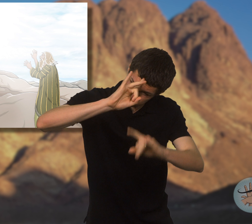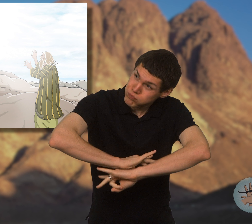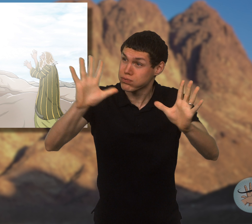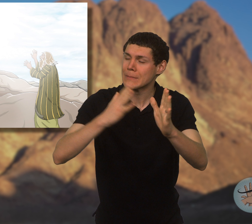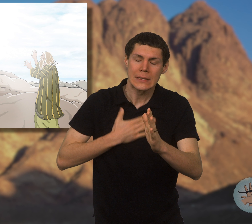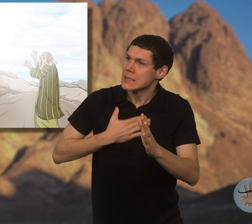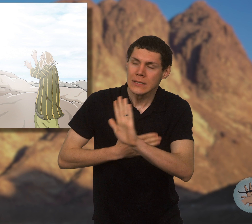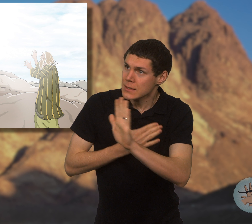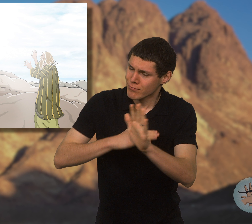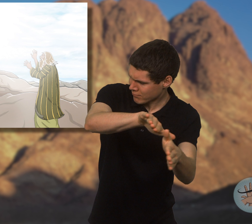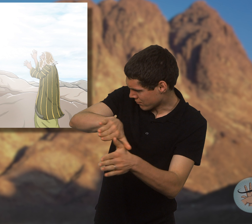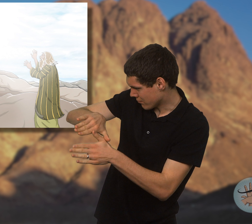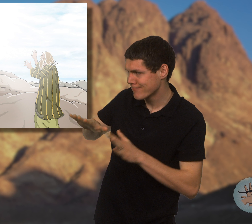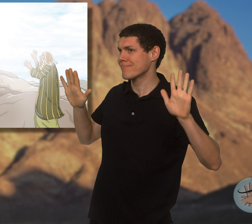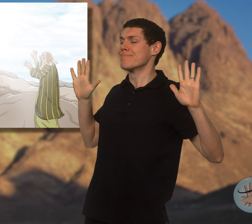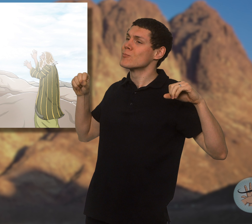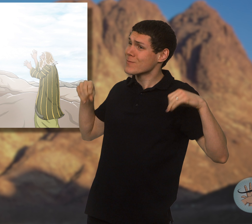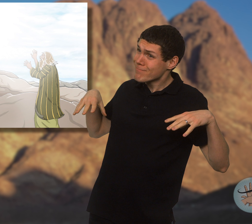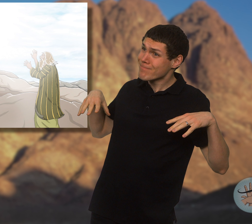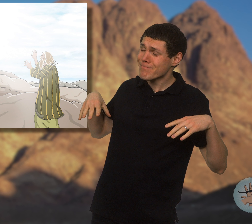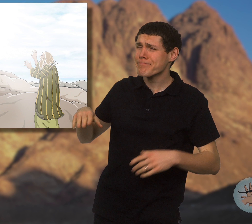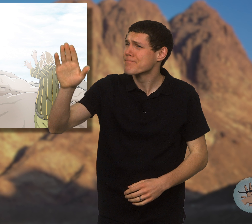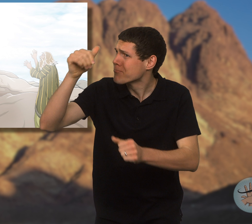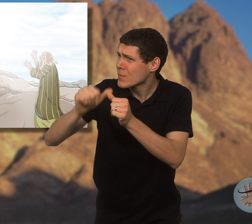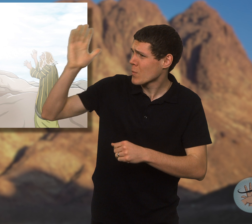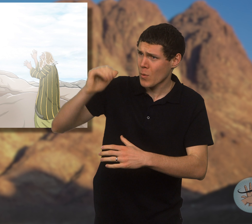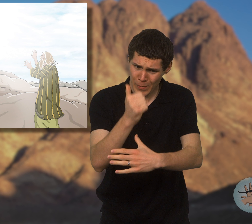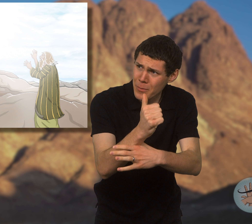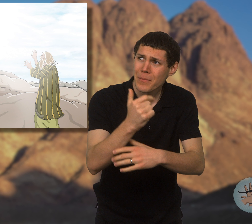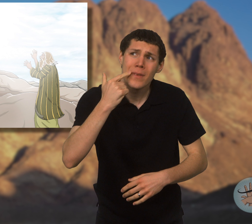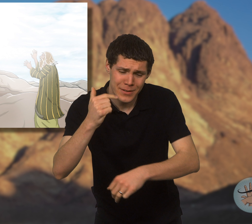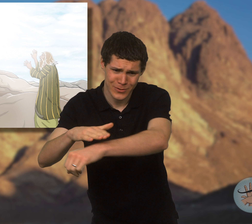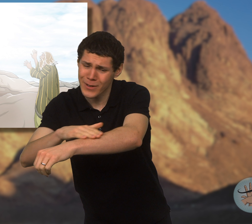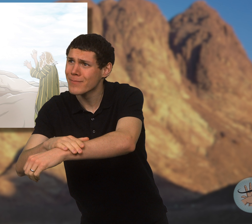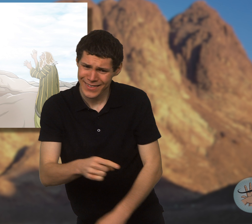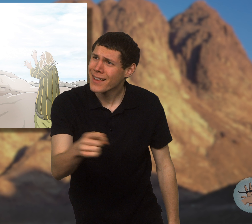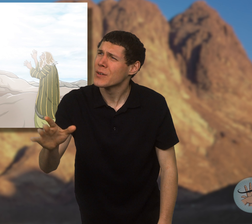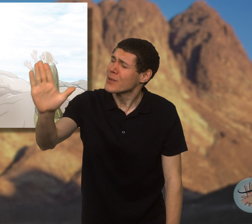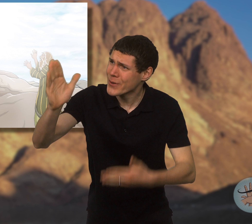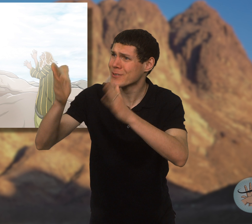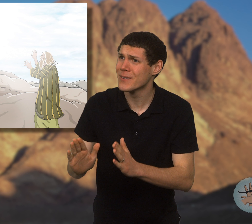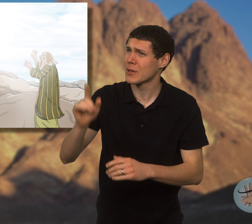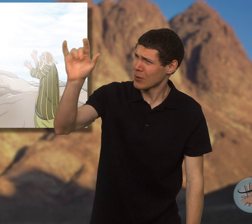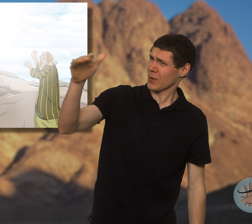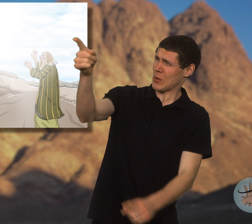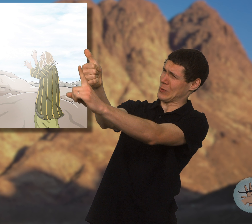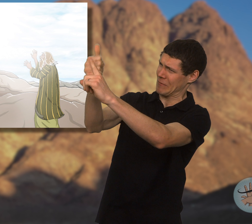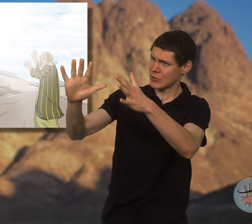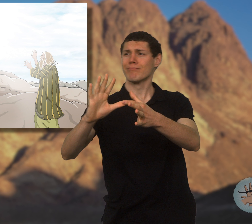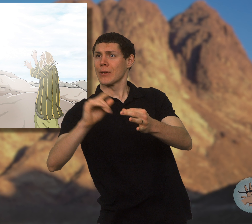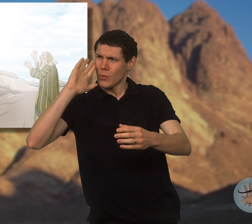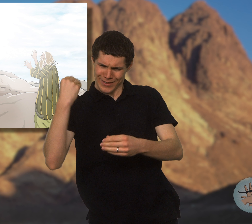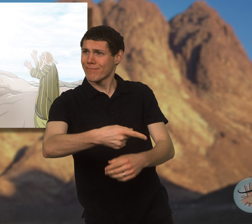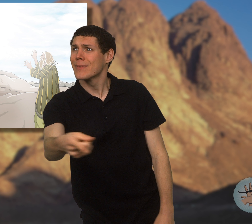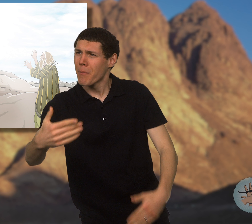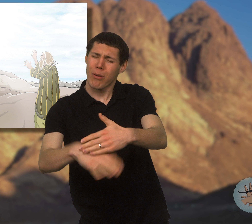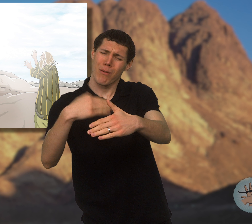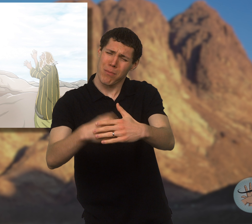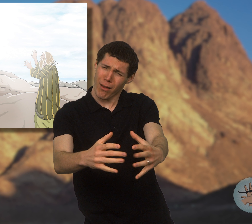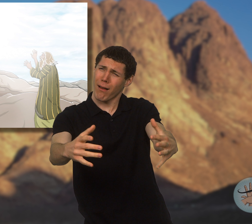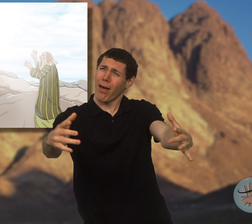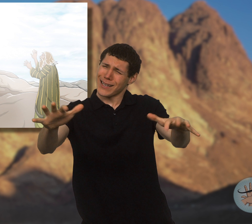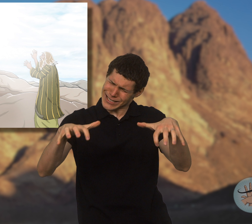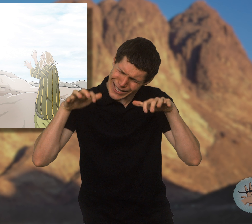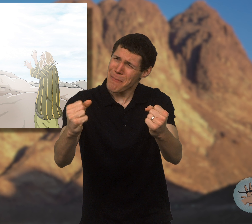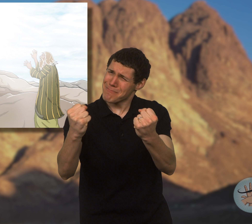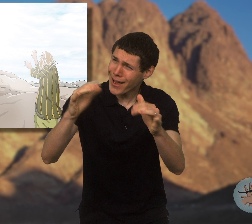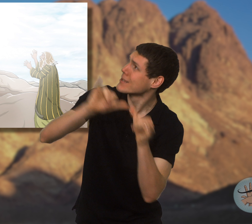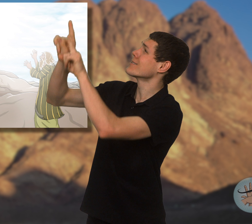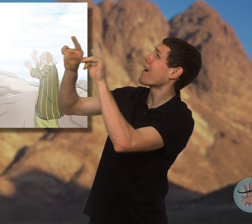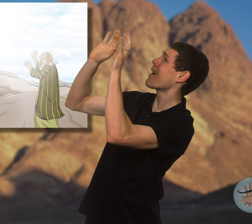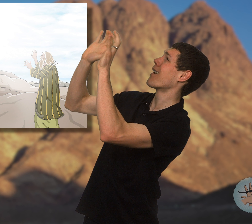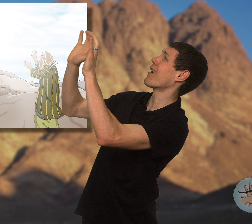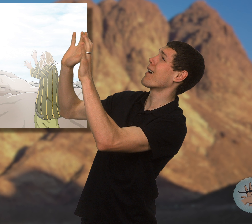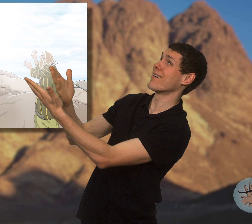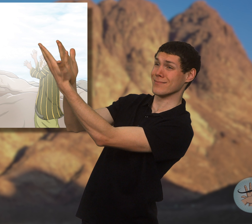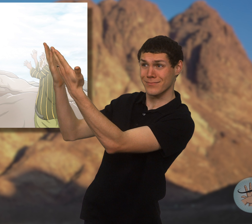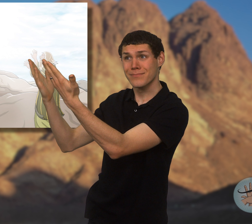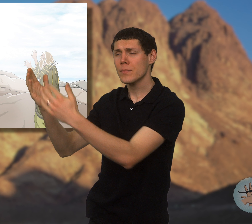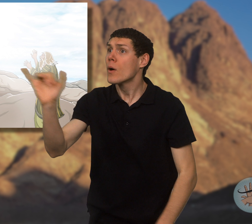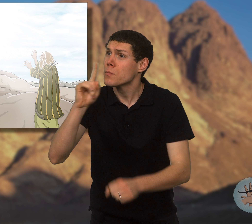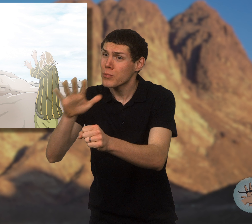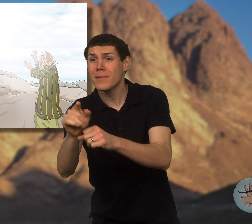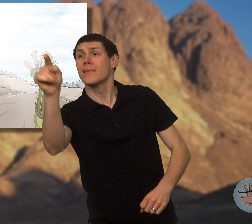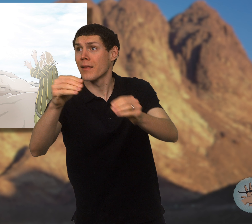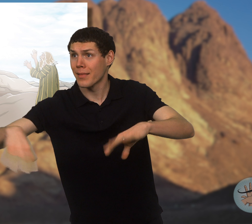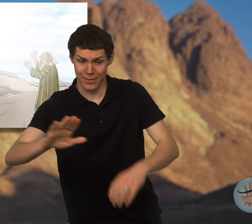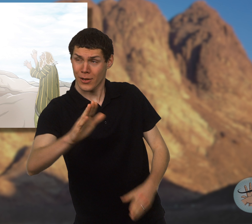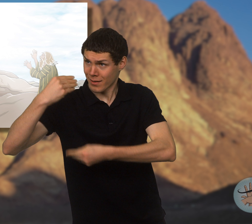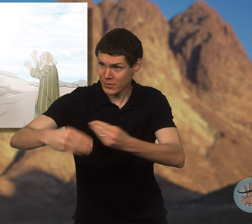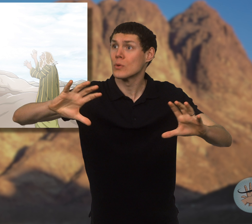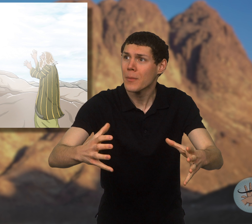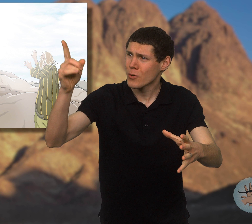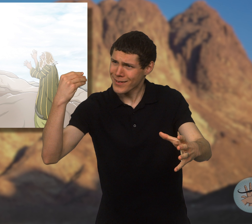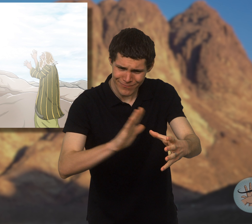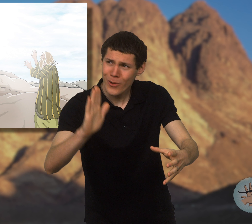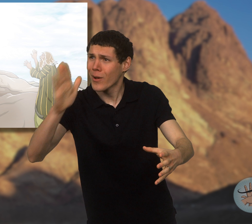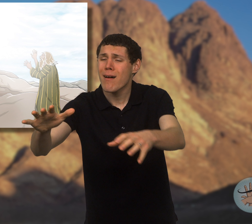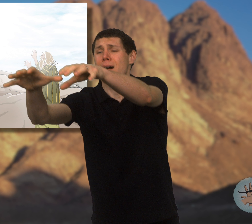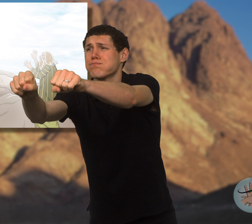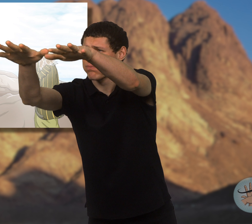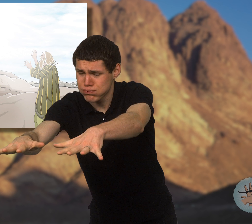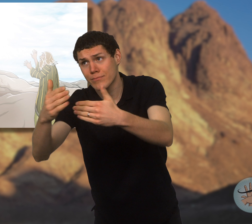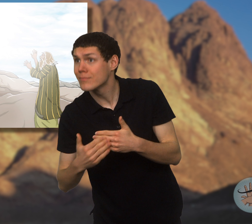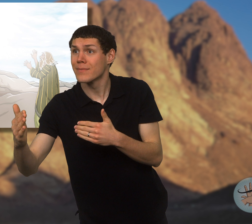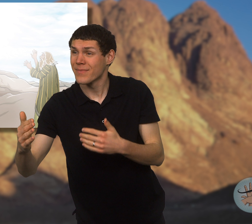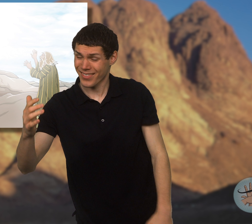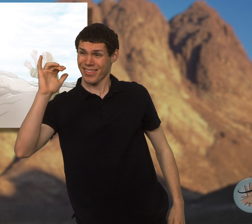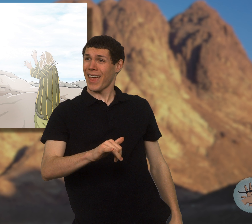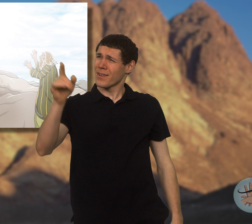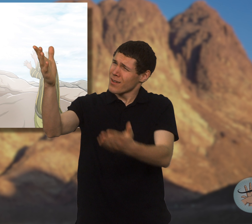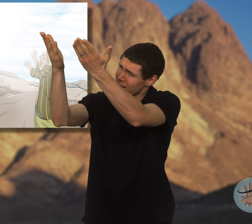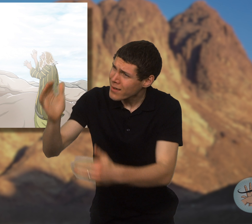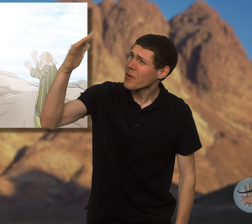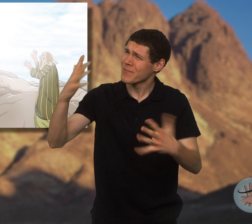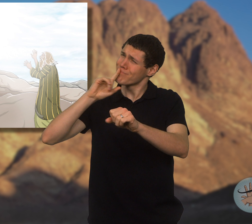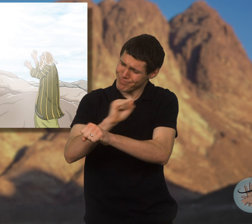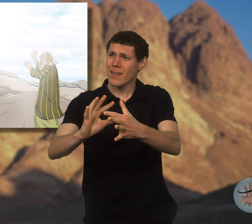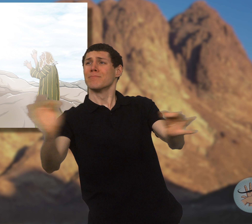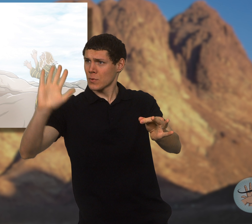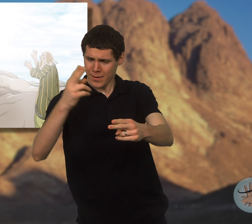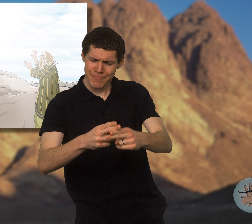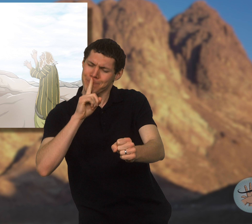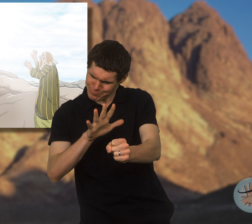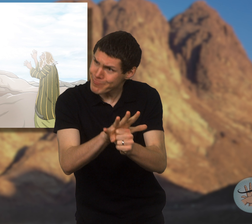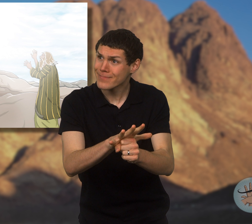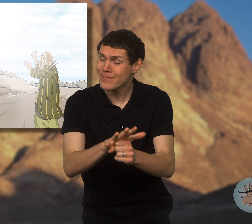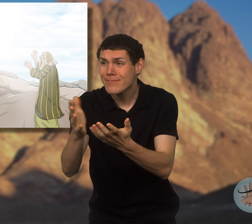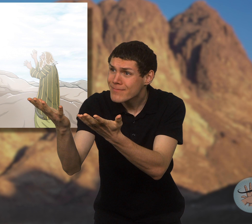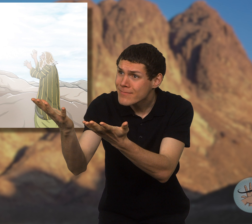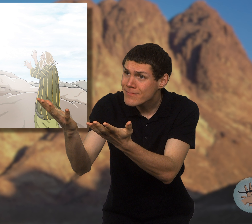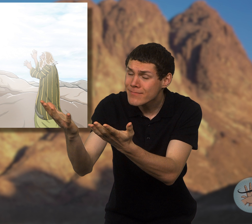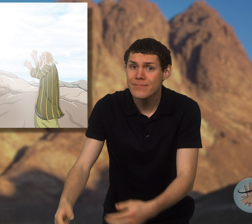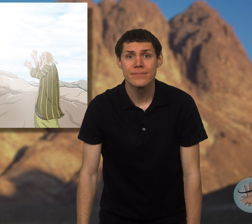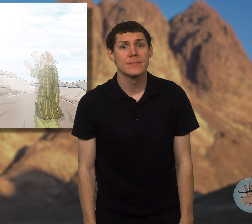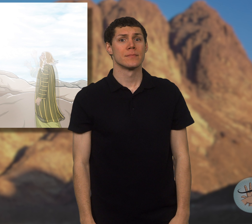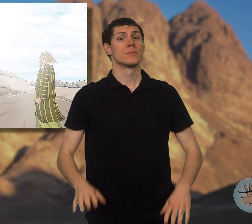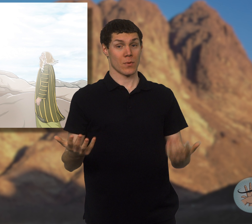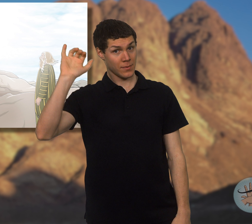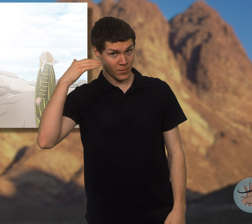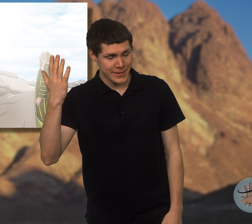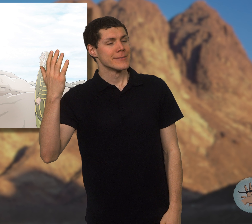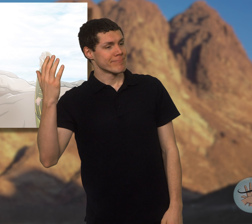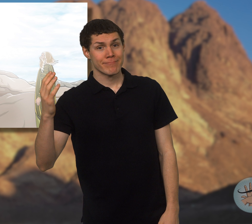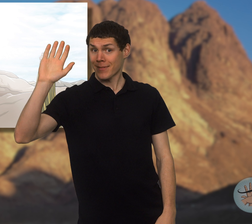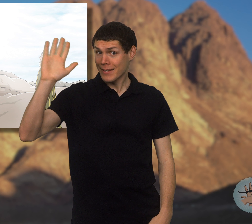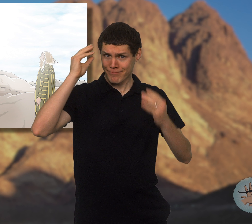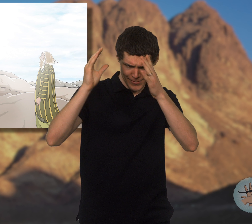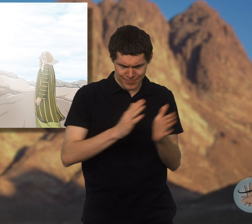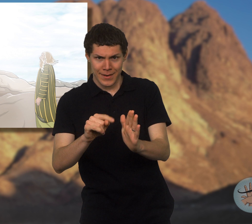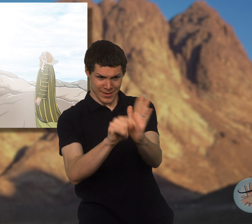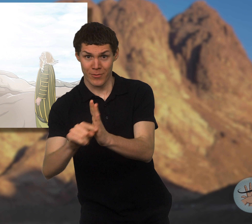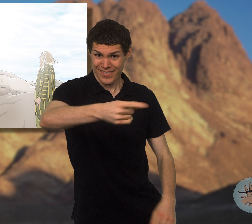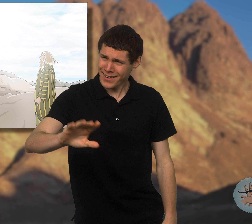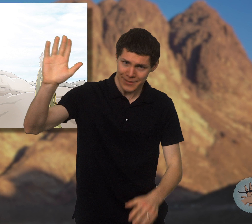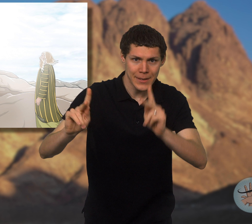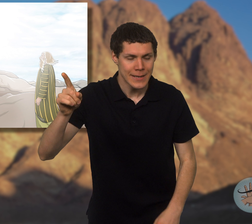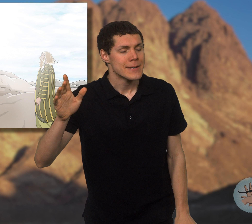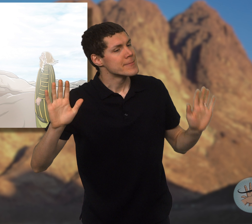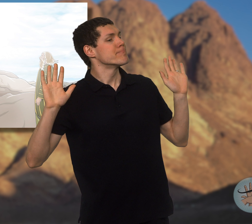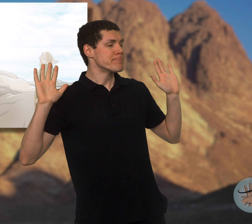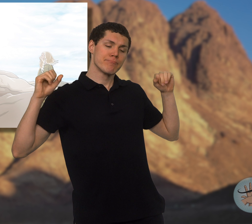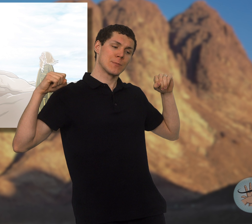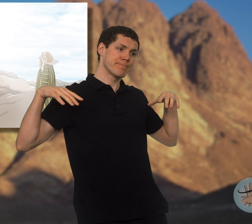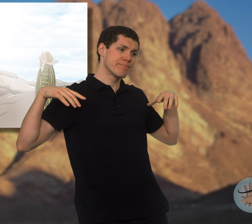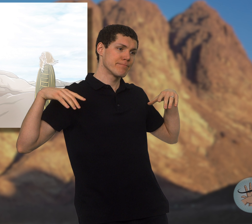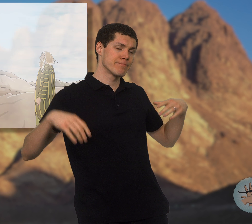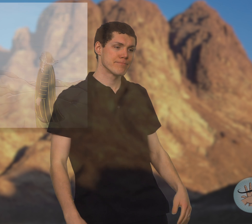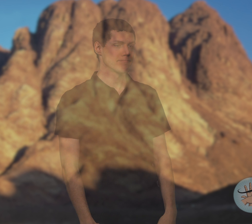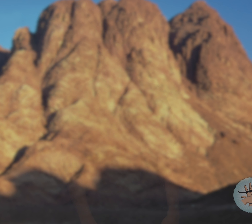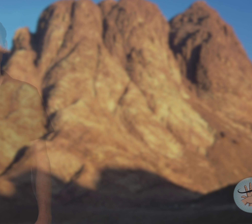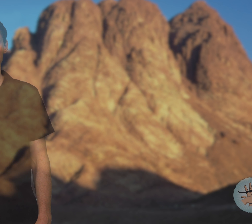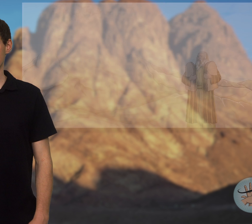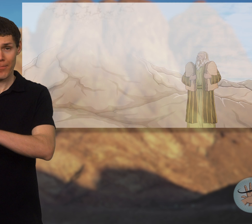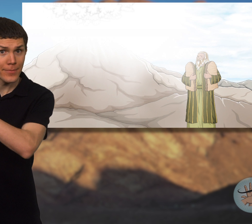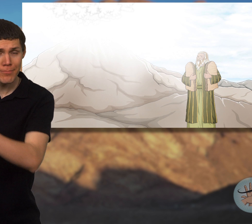Remember Your servants Abraham, Isaac, and Israel, to whom You swore by Your very self when You declared, ‘I will make your descendants as numerous as the stars in the sky, and I will give your descendants all this land that I have promised, and it shall be their inheritance forever.’” So the LORD relented from the calamity He had threatened to bring on His people.